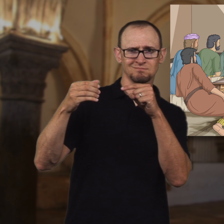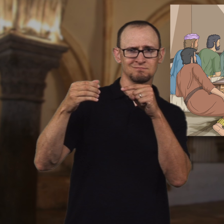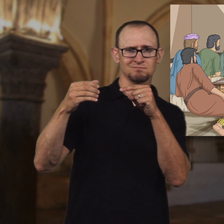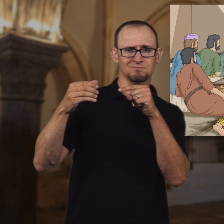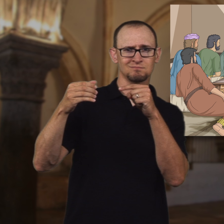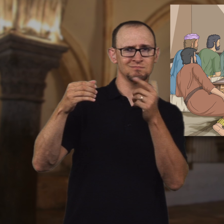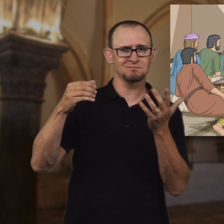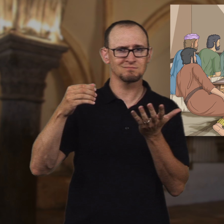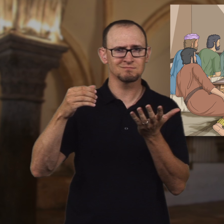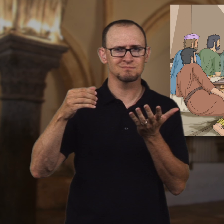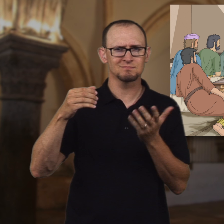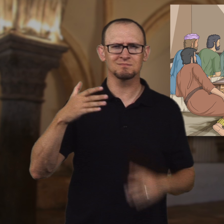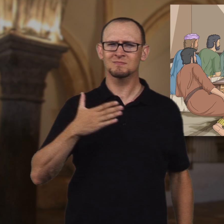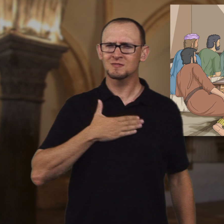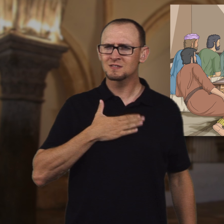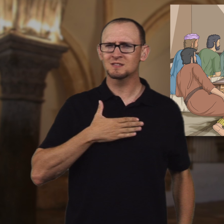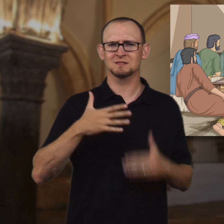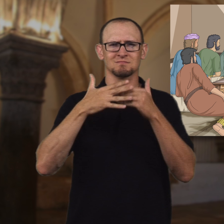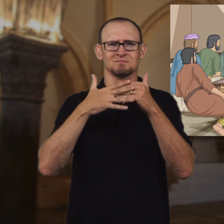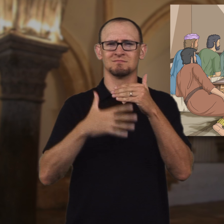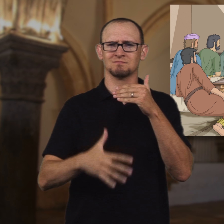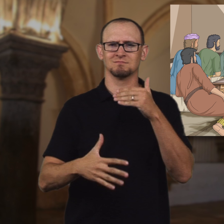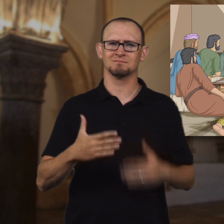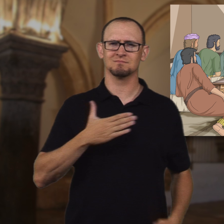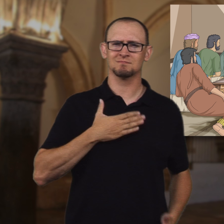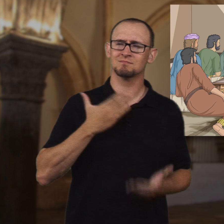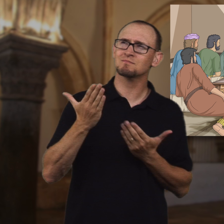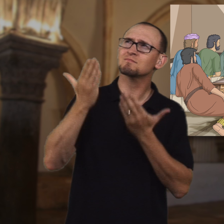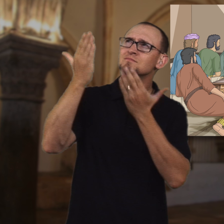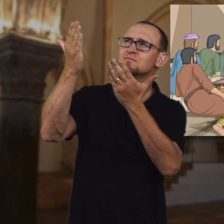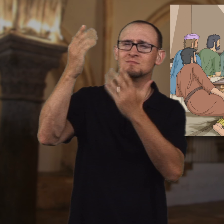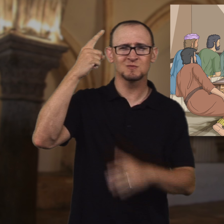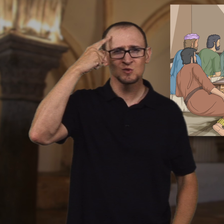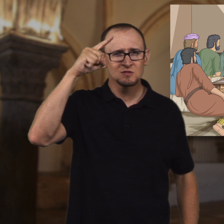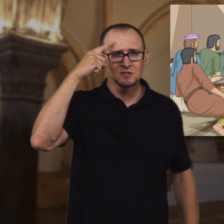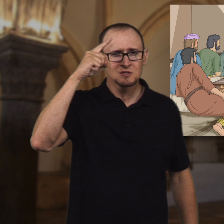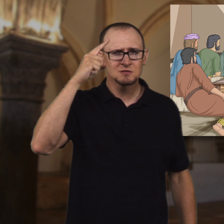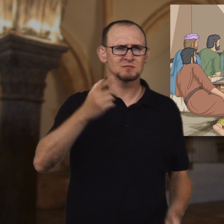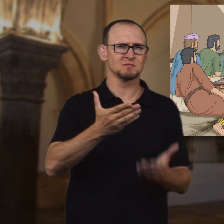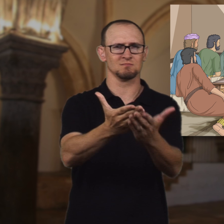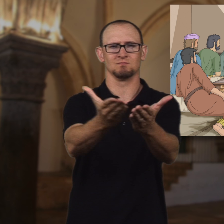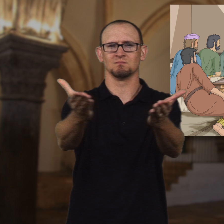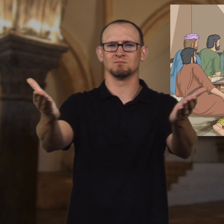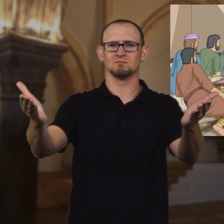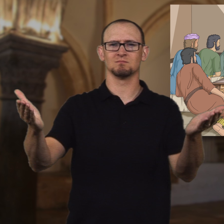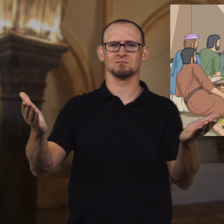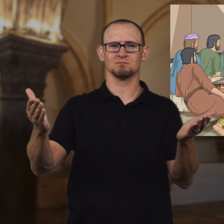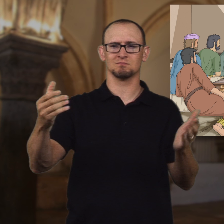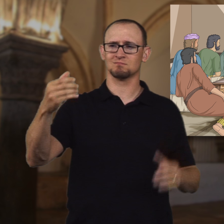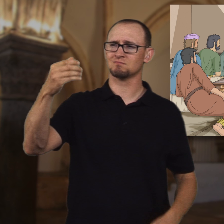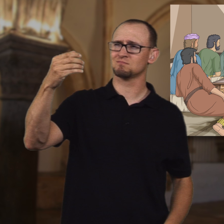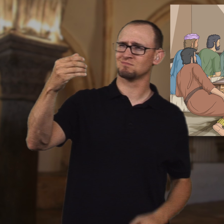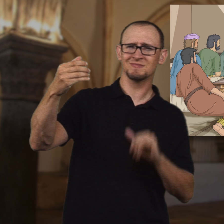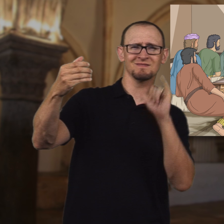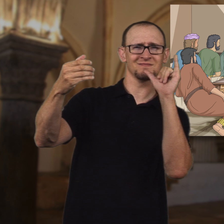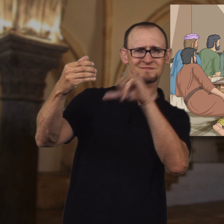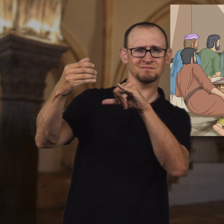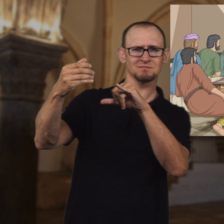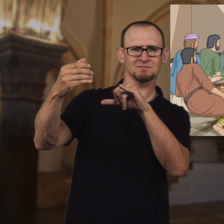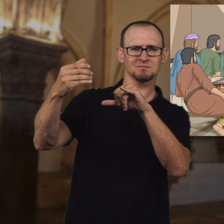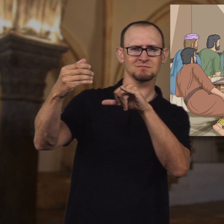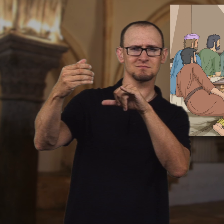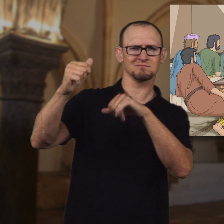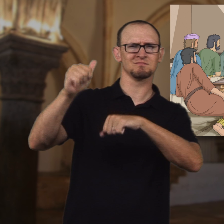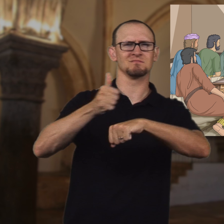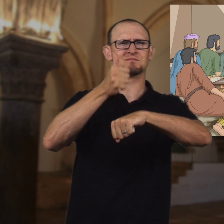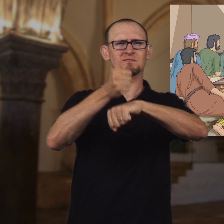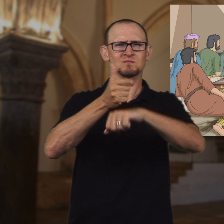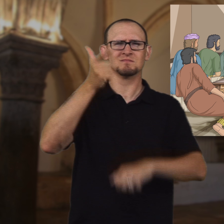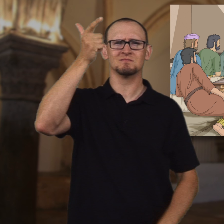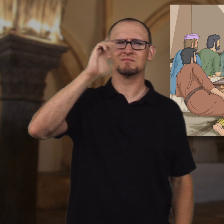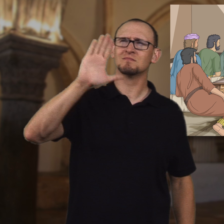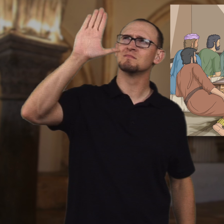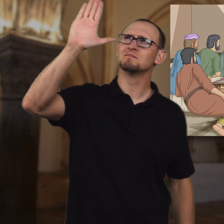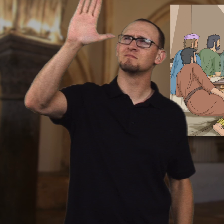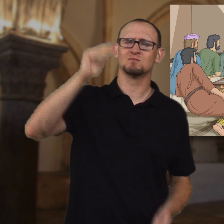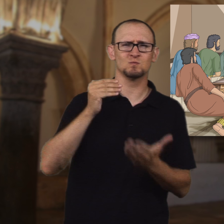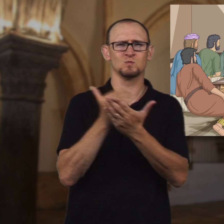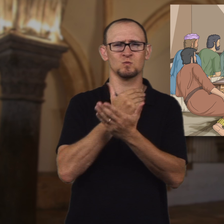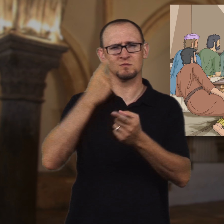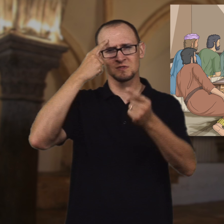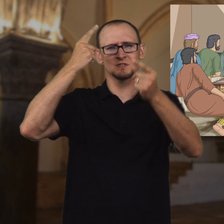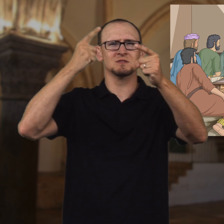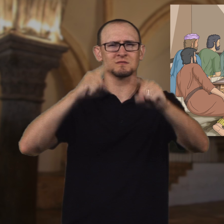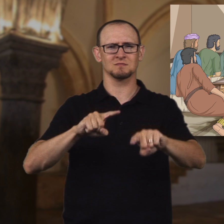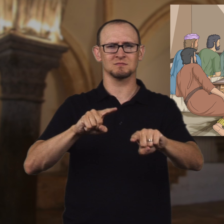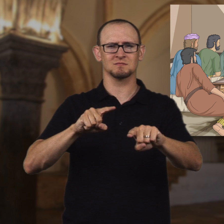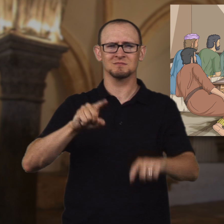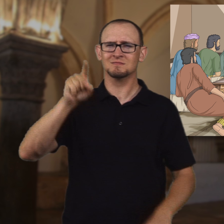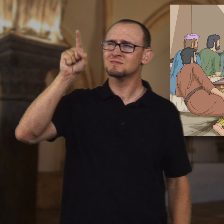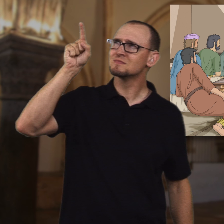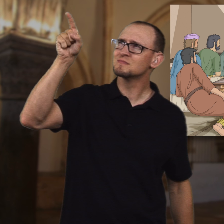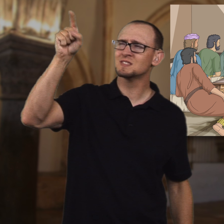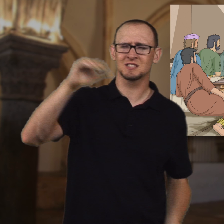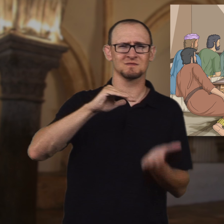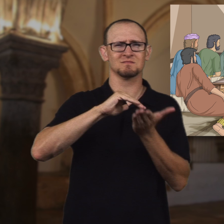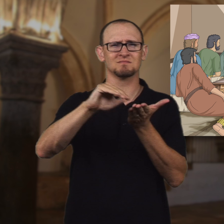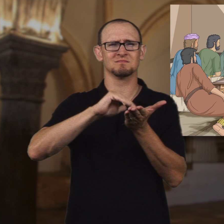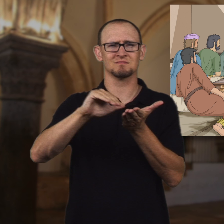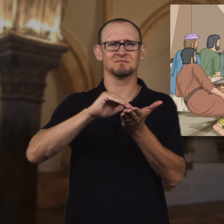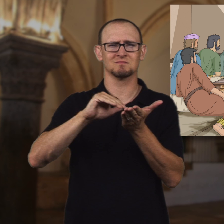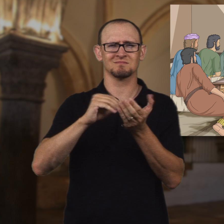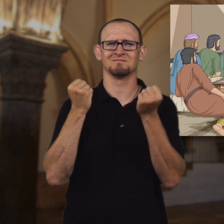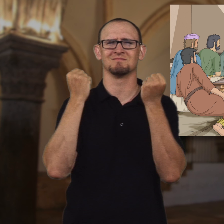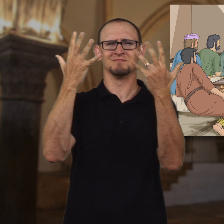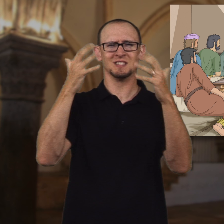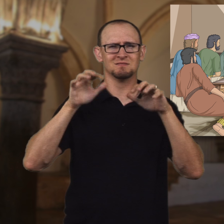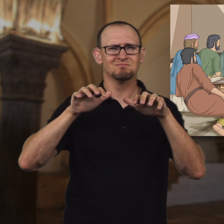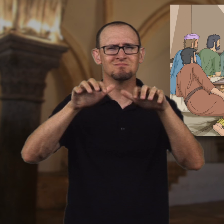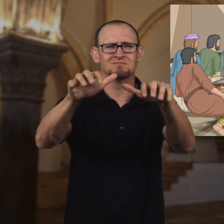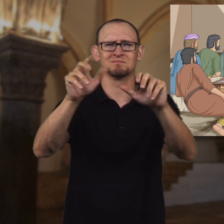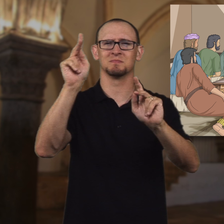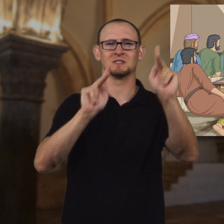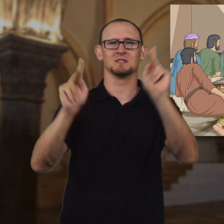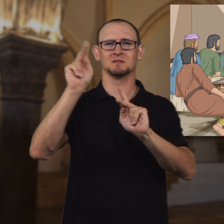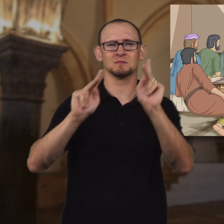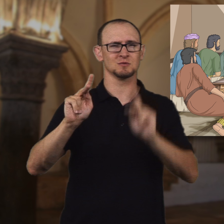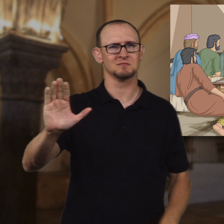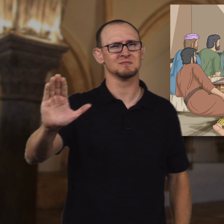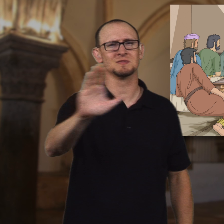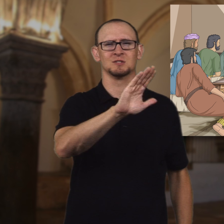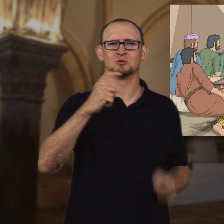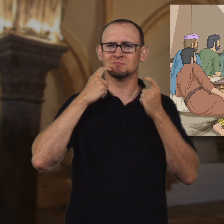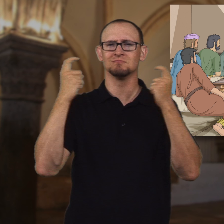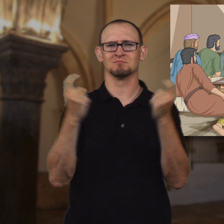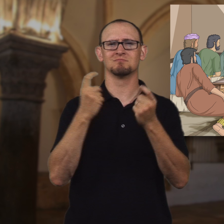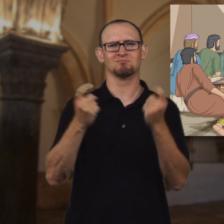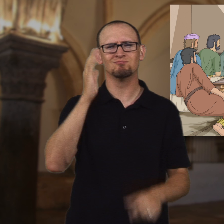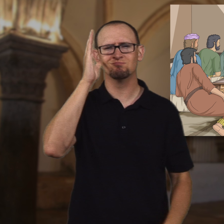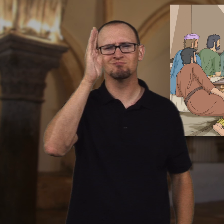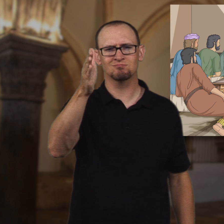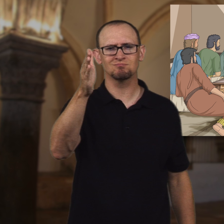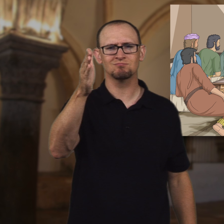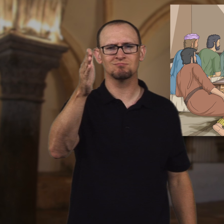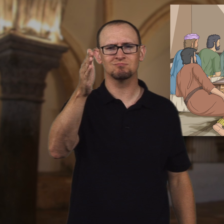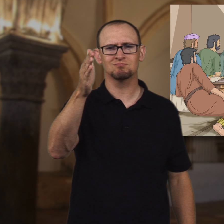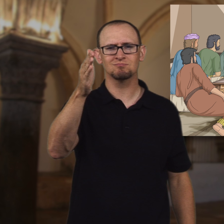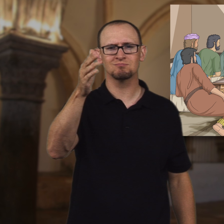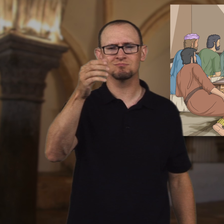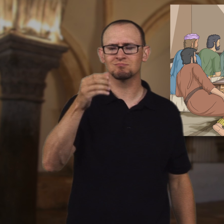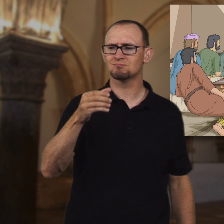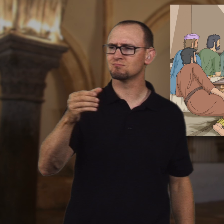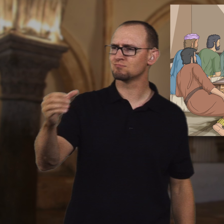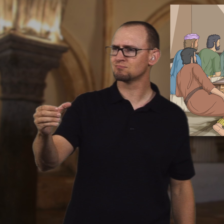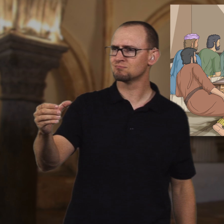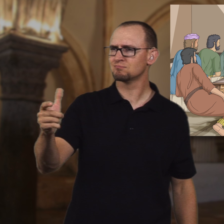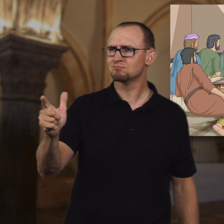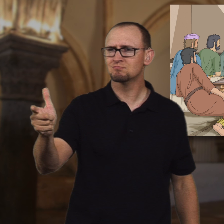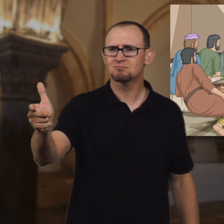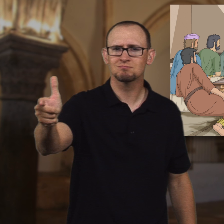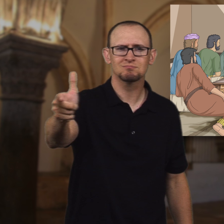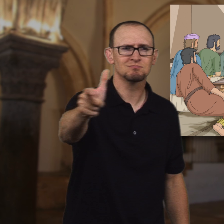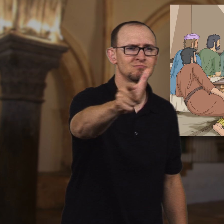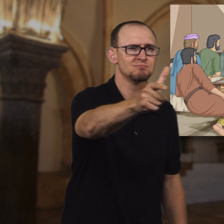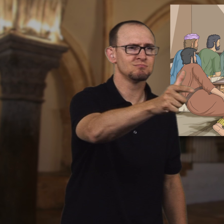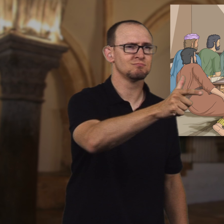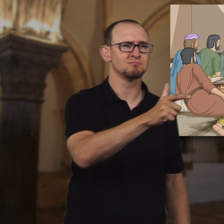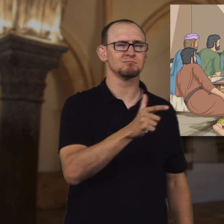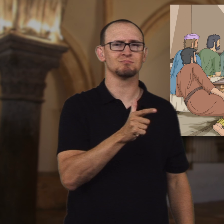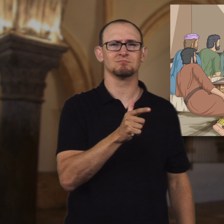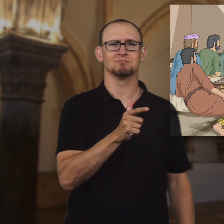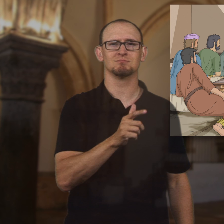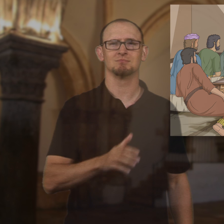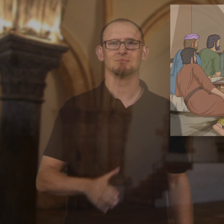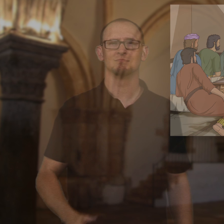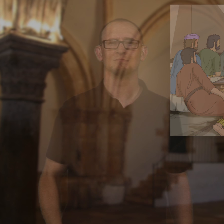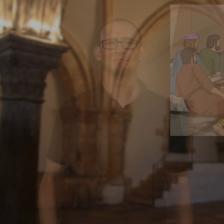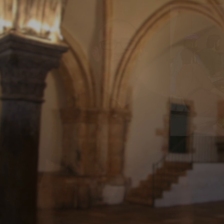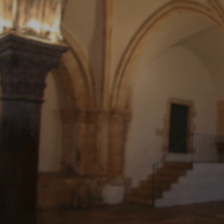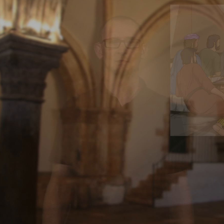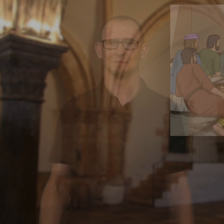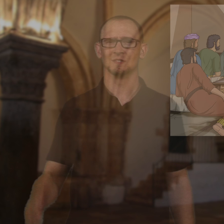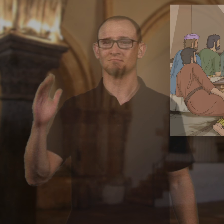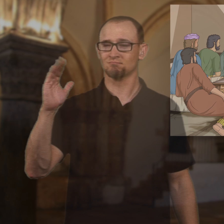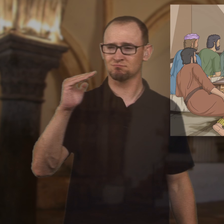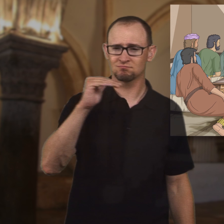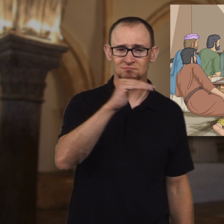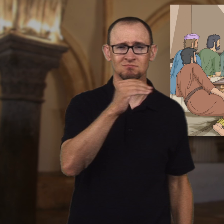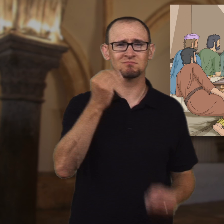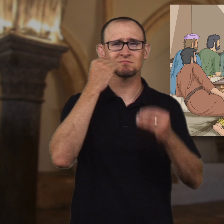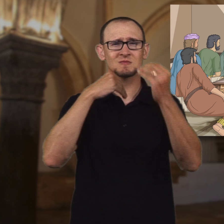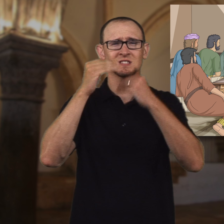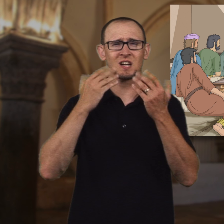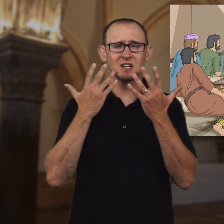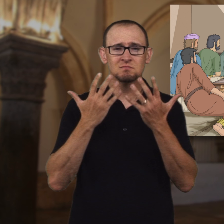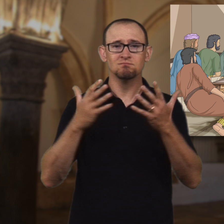In the same way, after supper He took the cup, saying, “This cup is the new covenant in My blood, which is poured out for you.